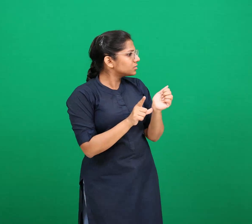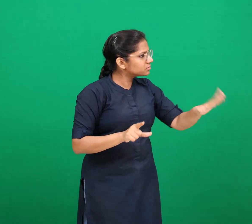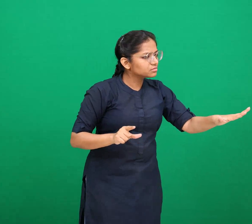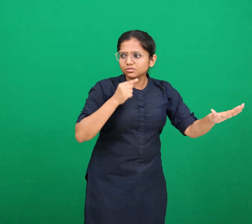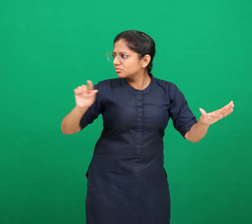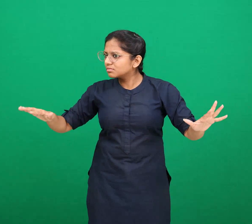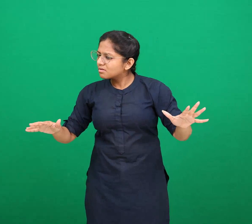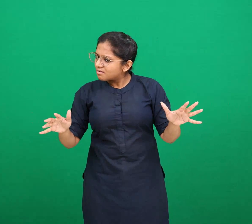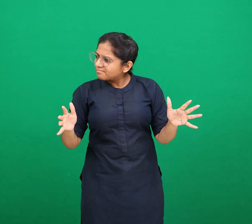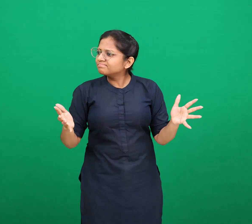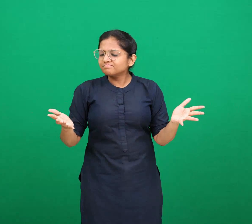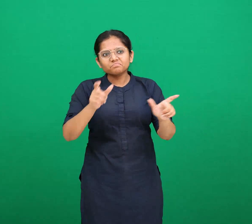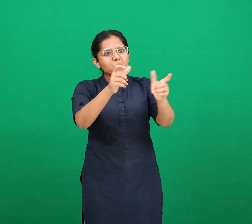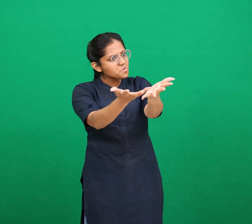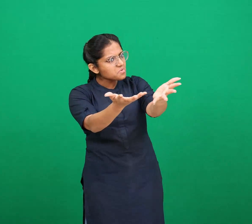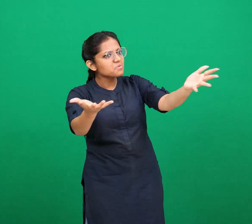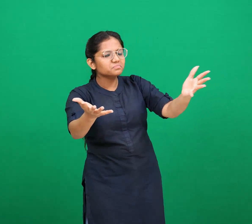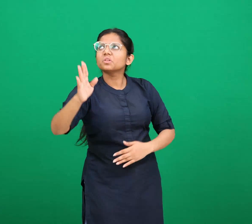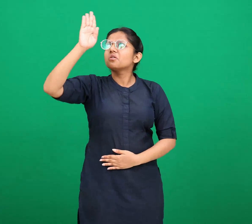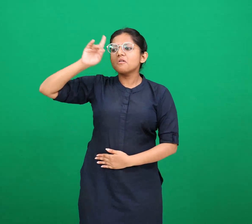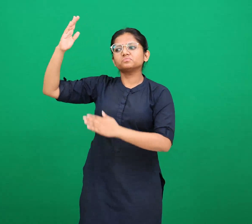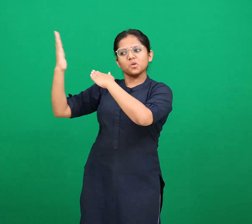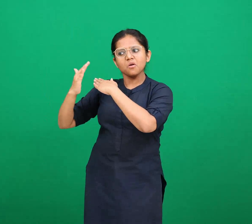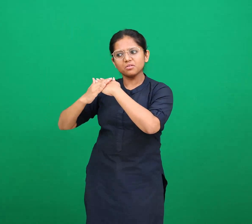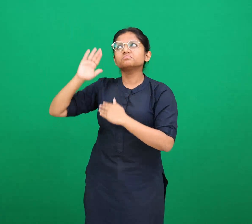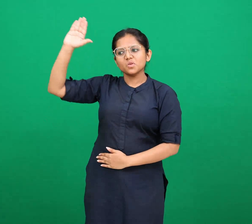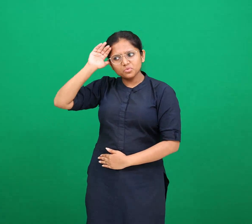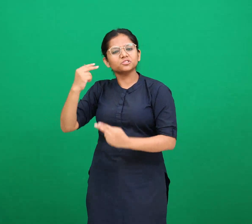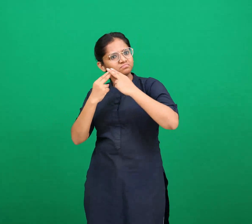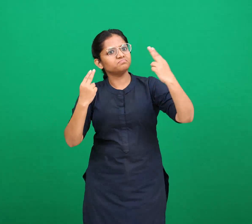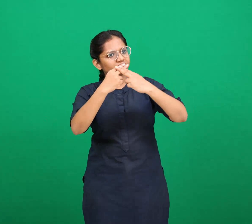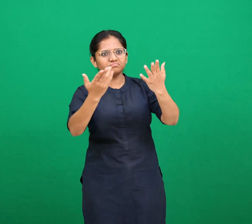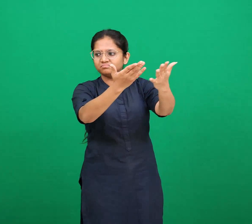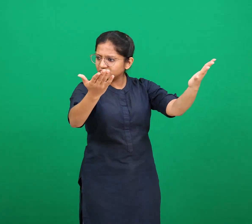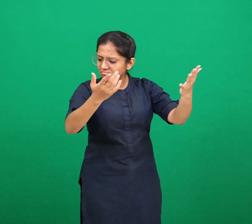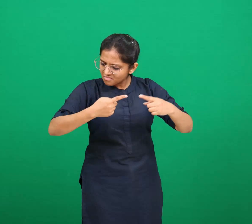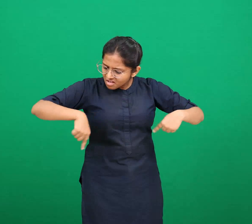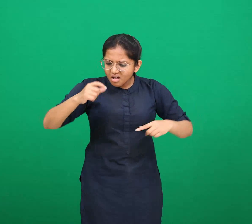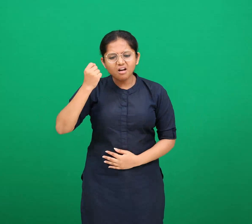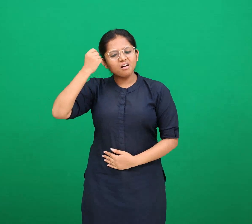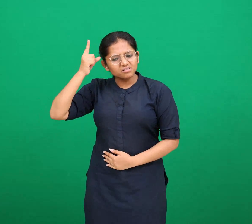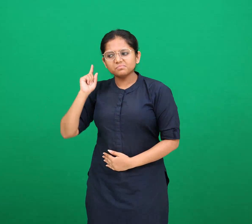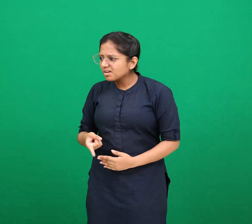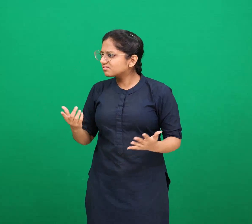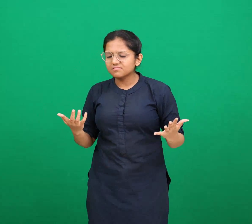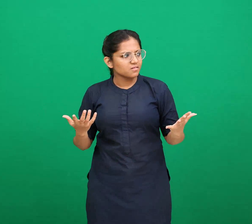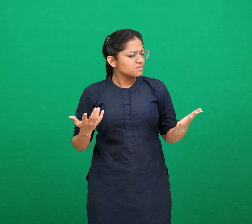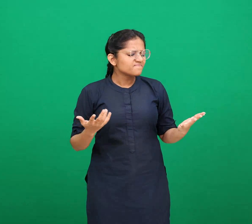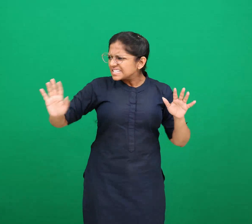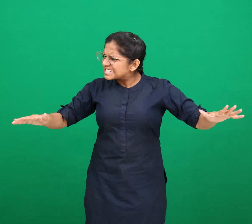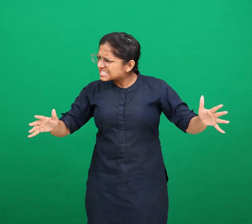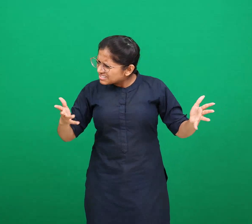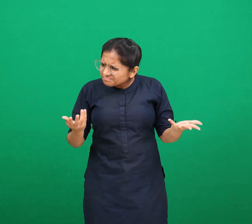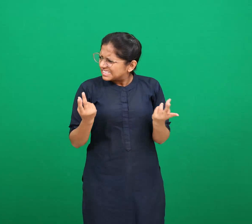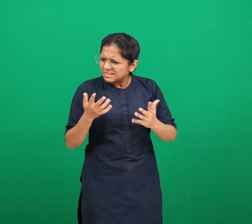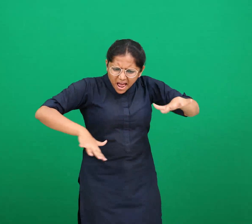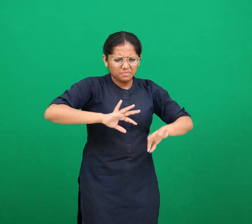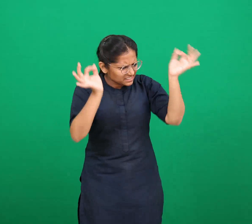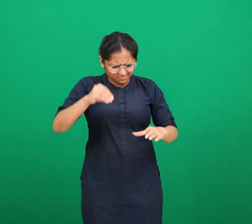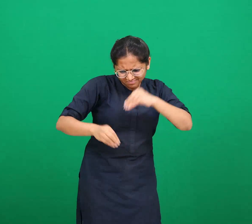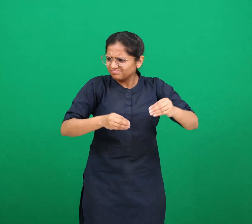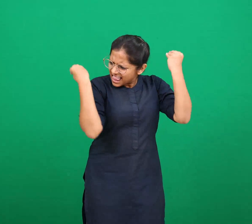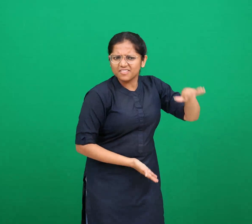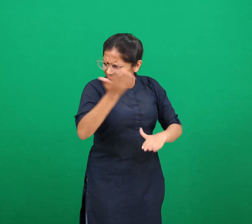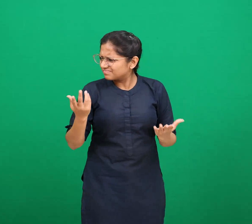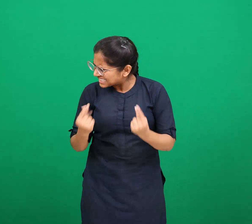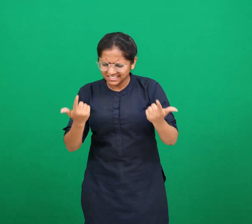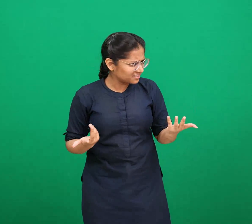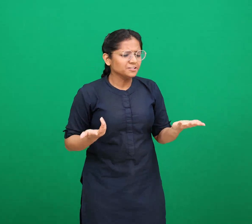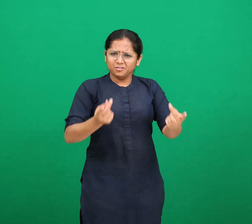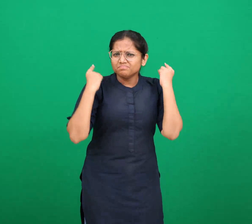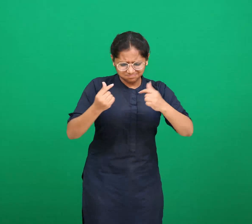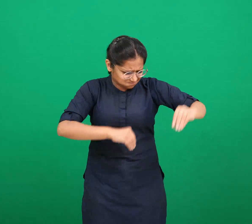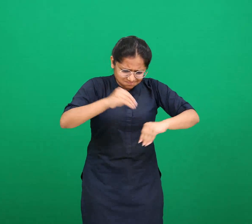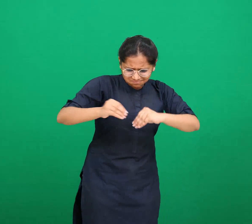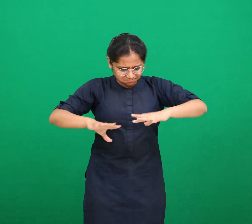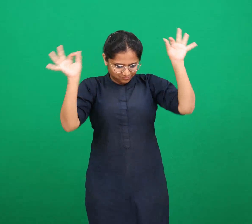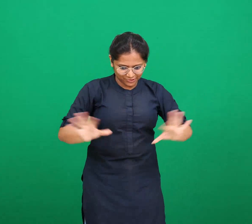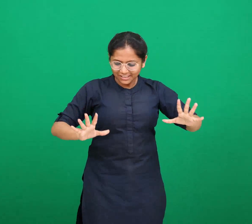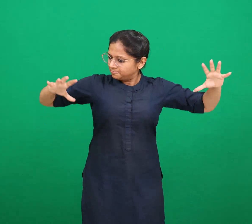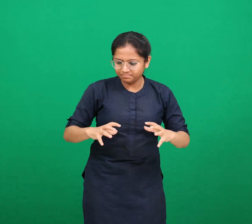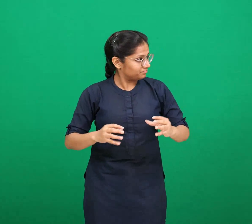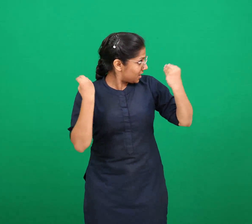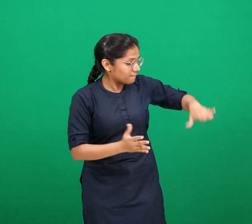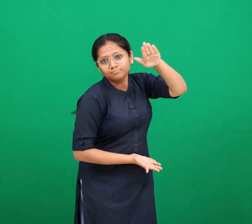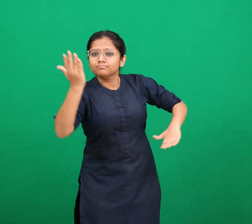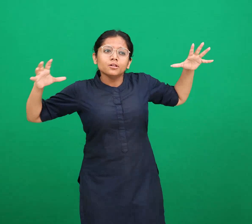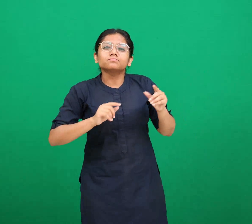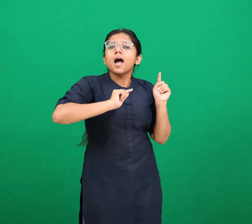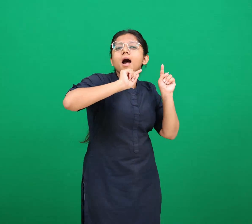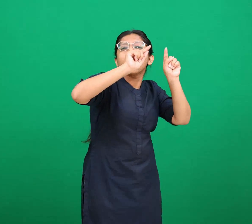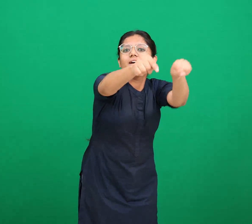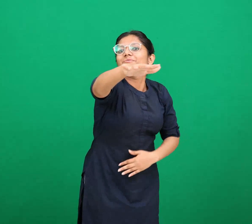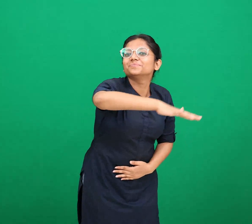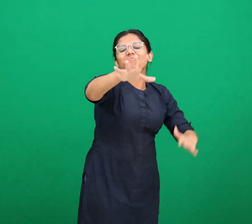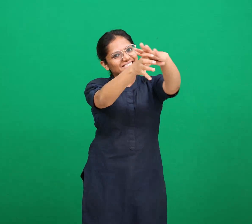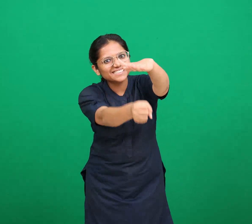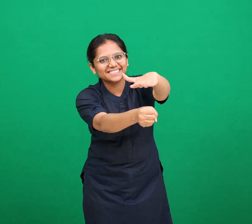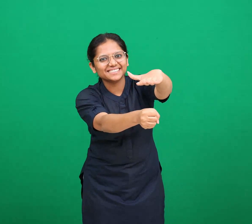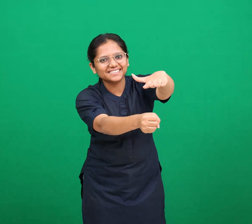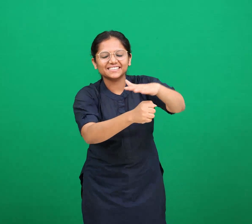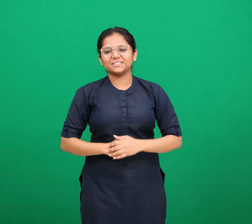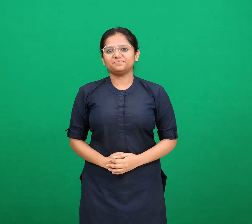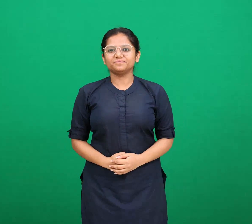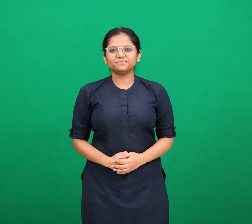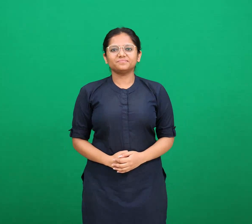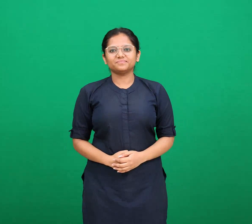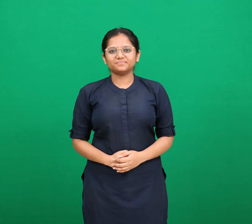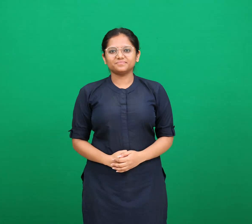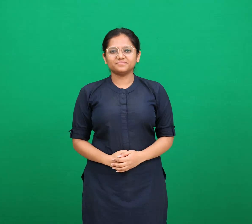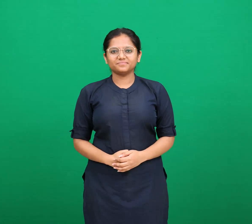As soon as Paul had seen the vision, we got ready to leave for Macedonia, concluding that God had called us to preach the gospel to them.